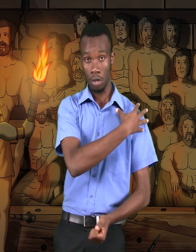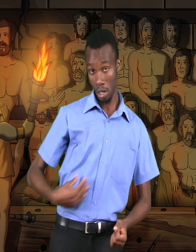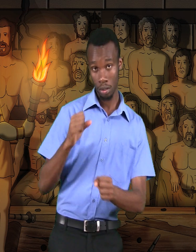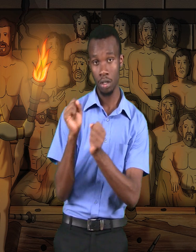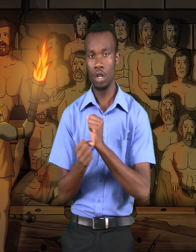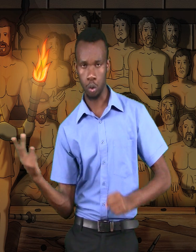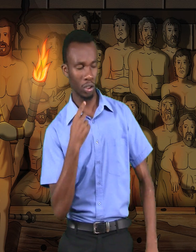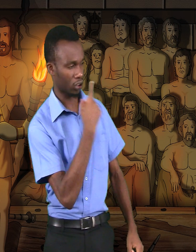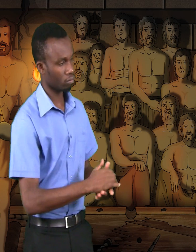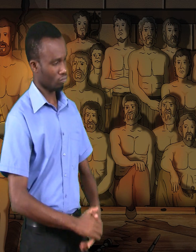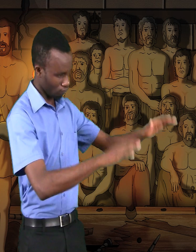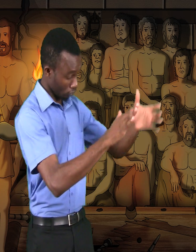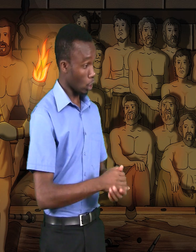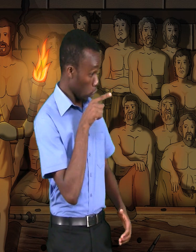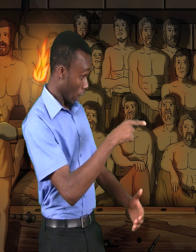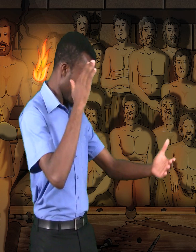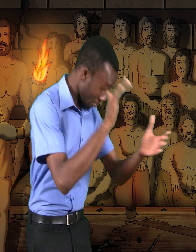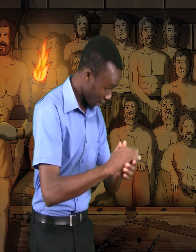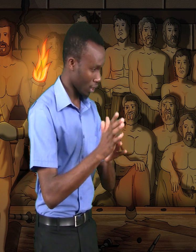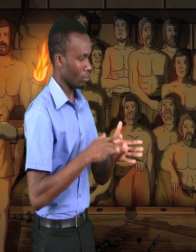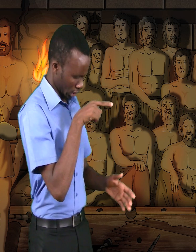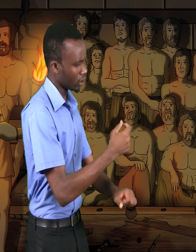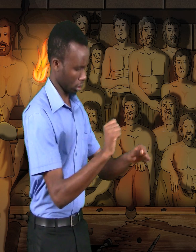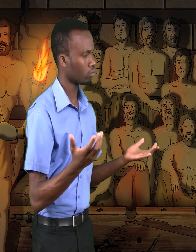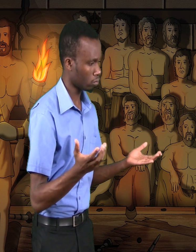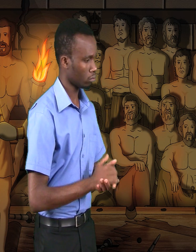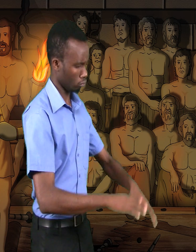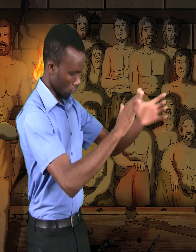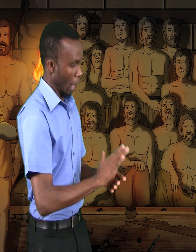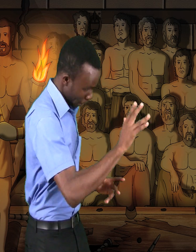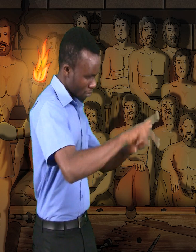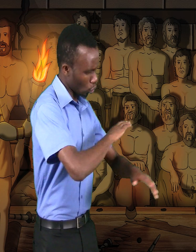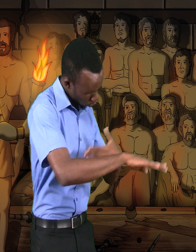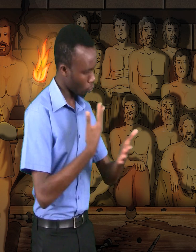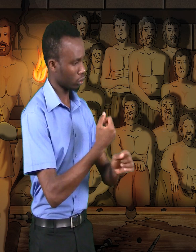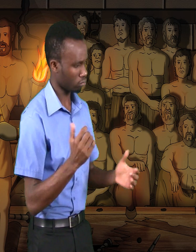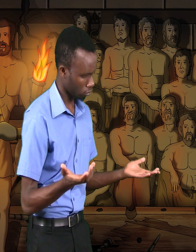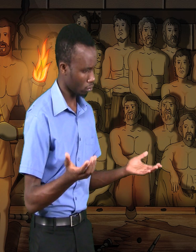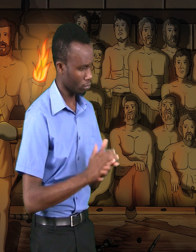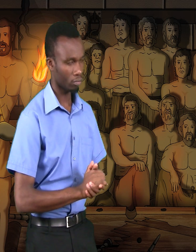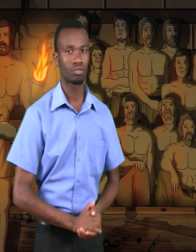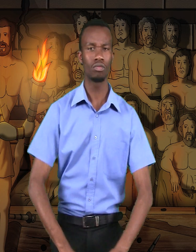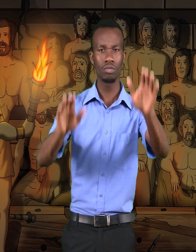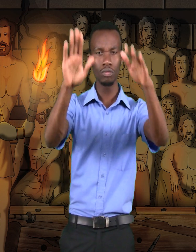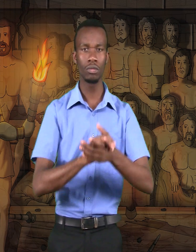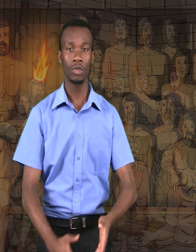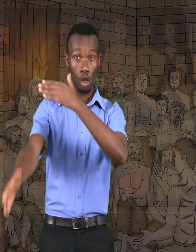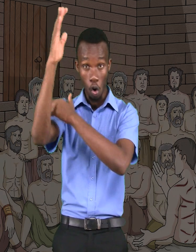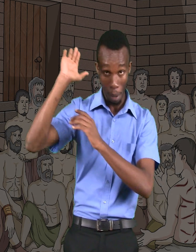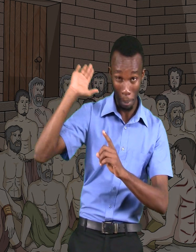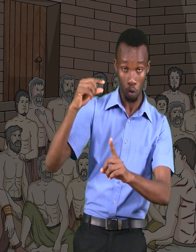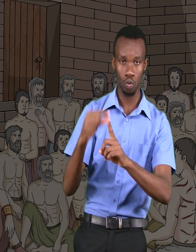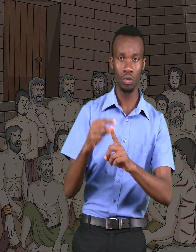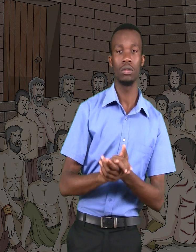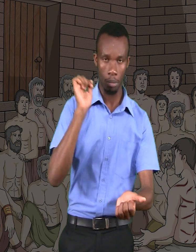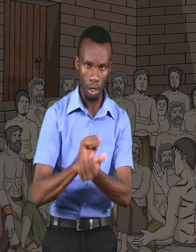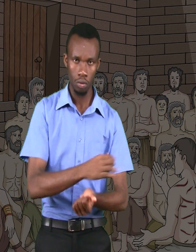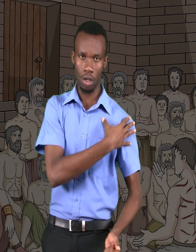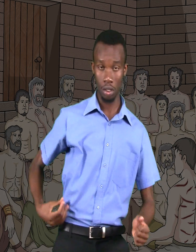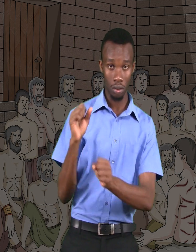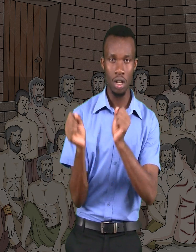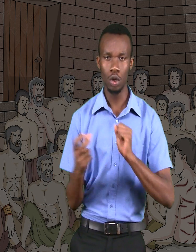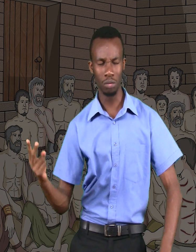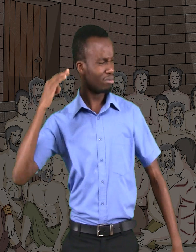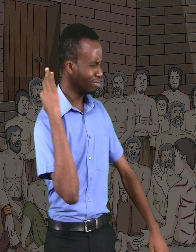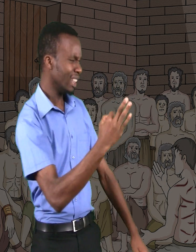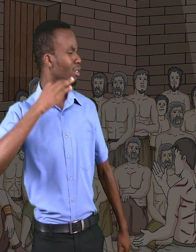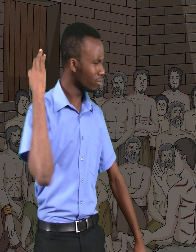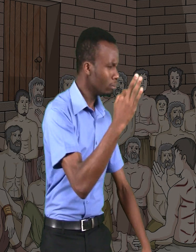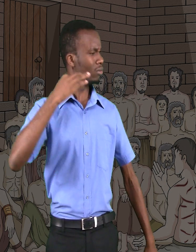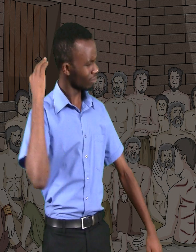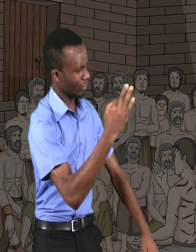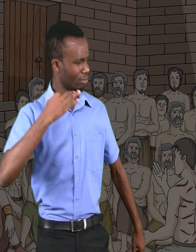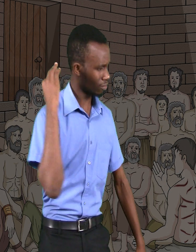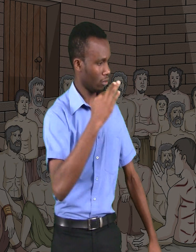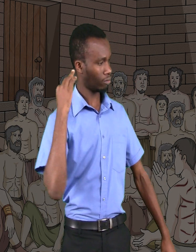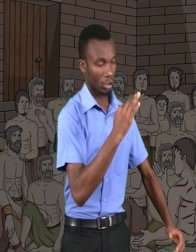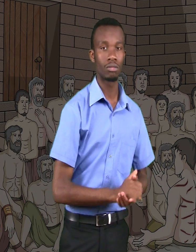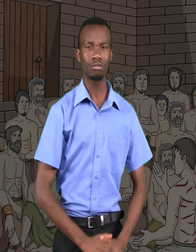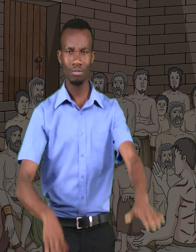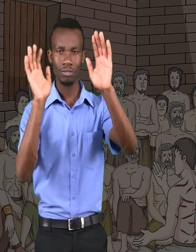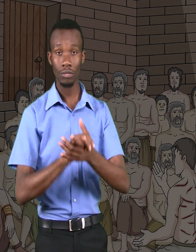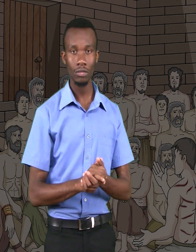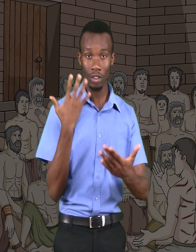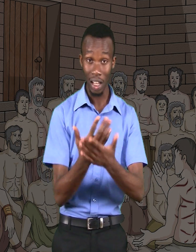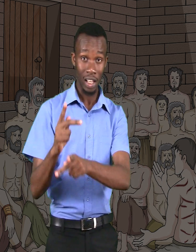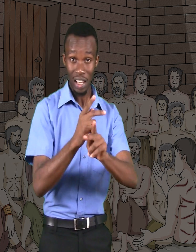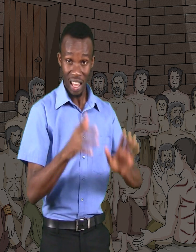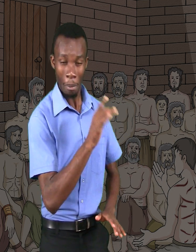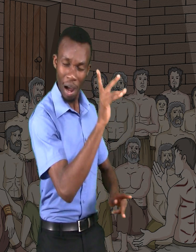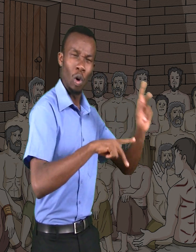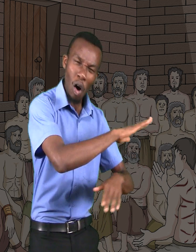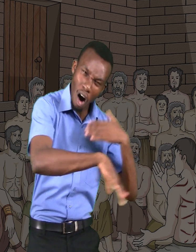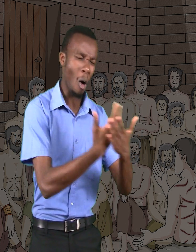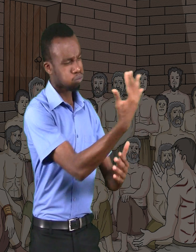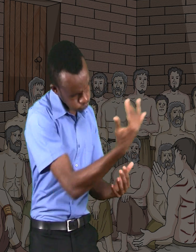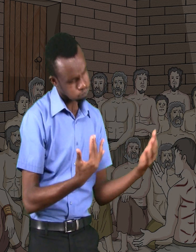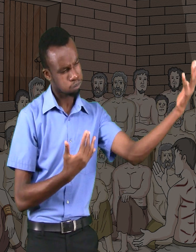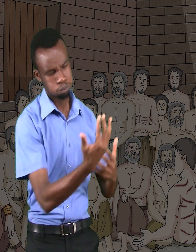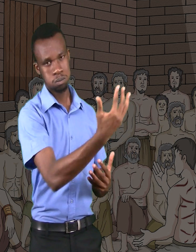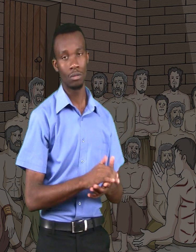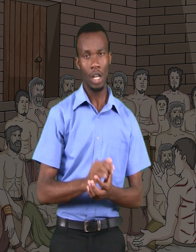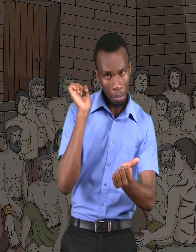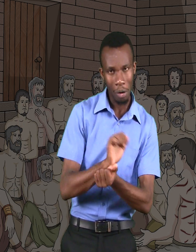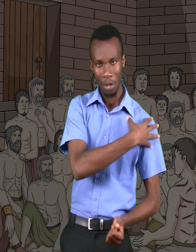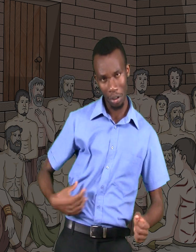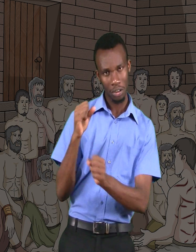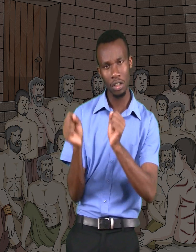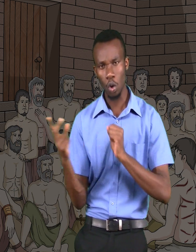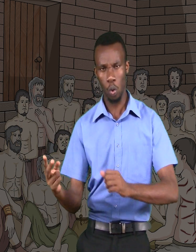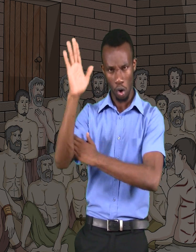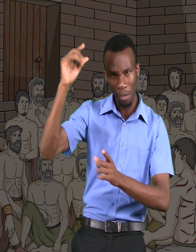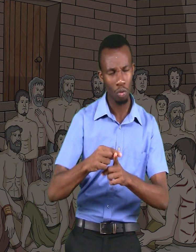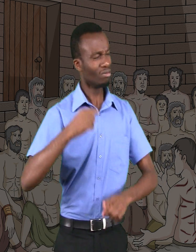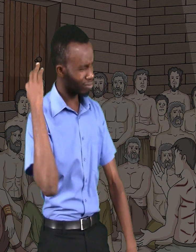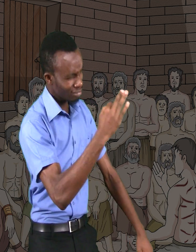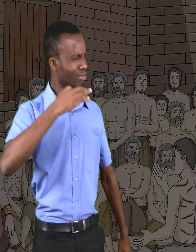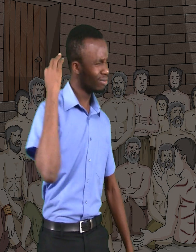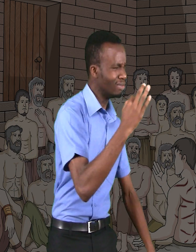They replied, “Believe in the Lord Jesus and you will be saved, you and your household.”